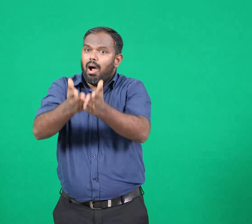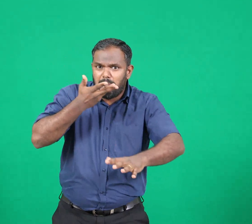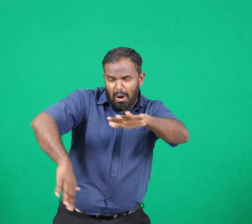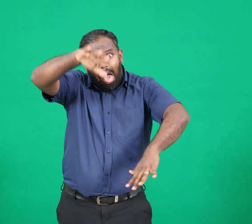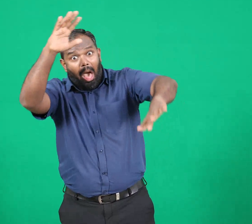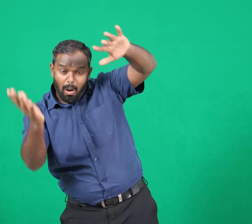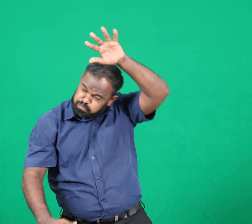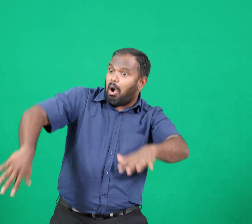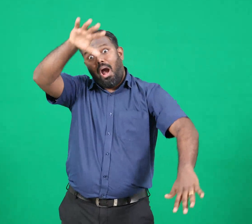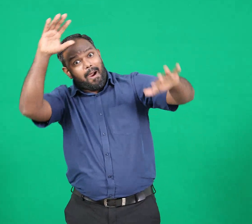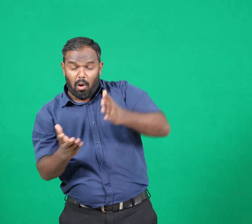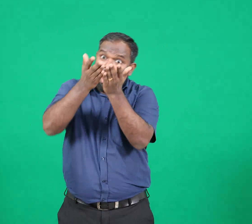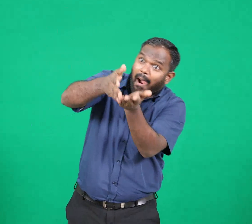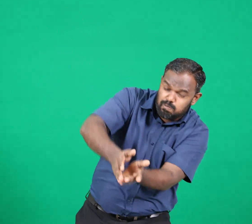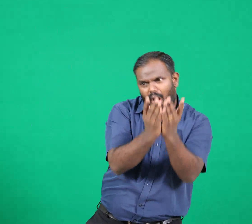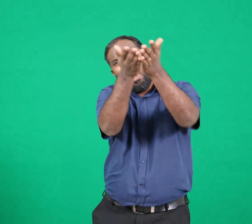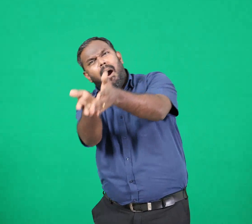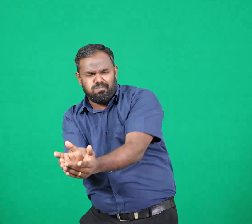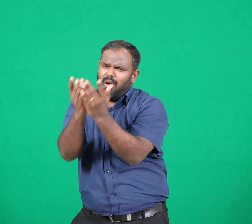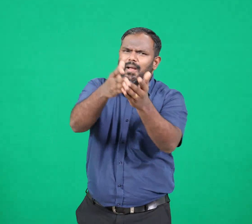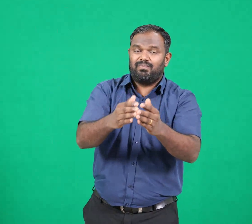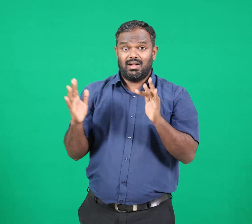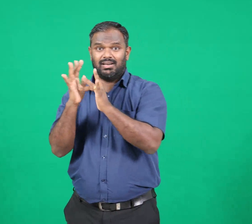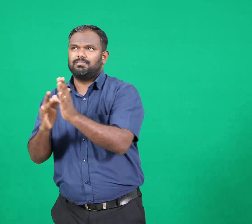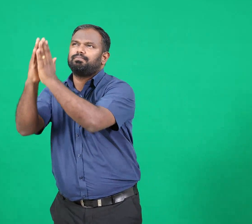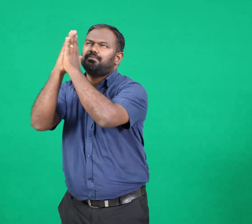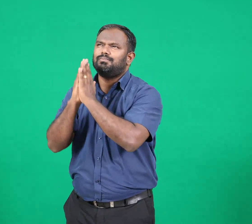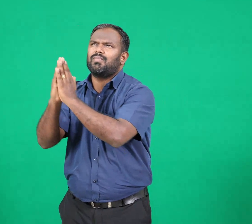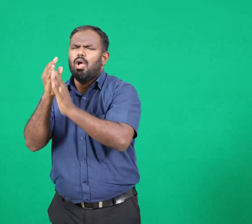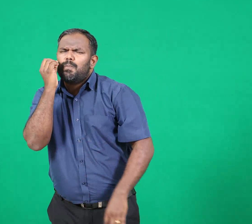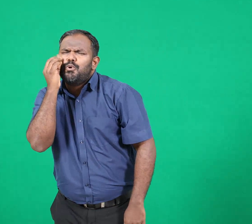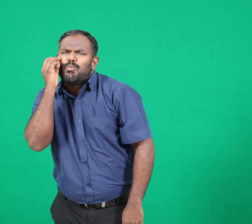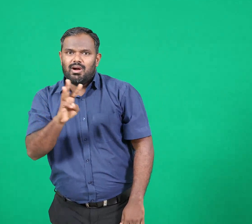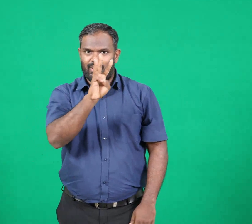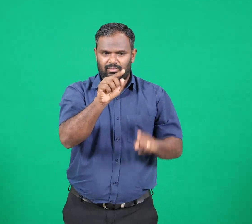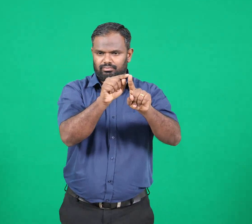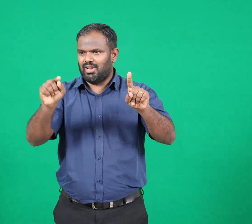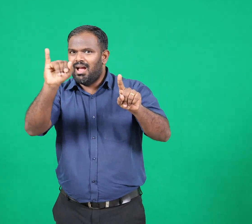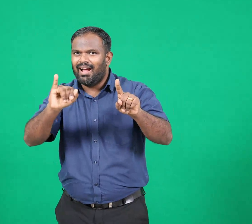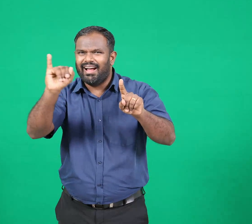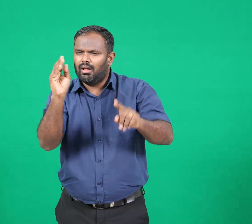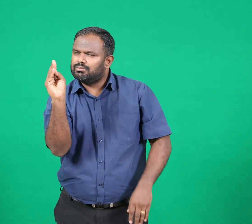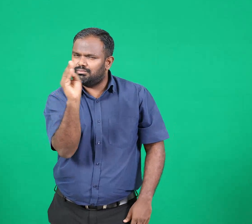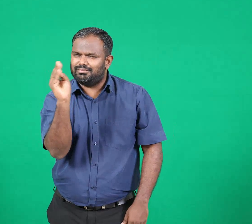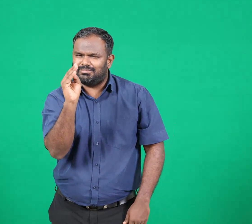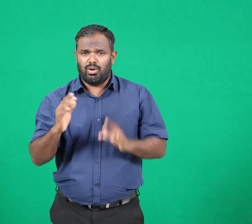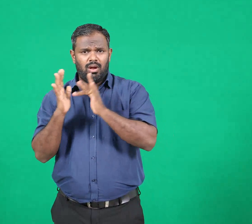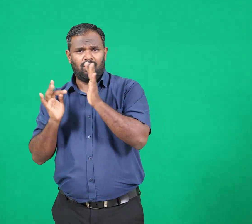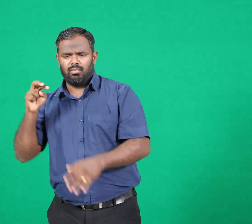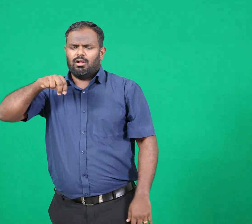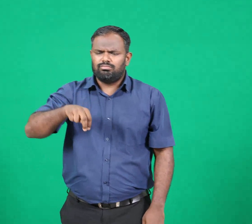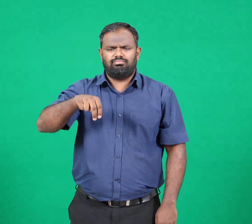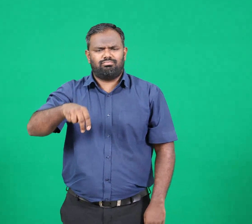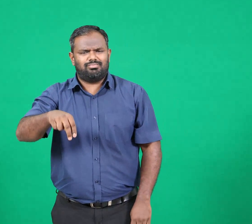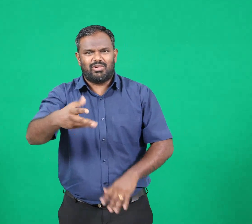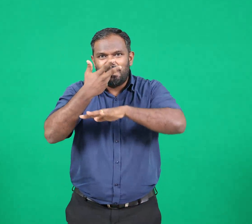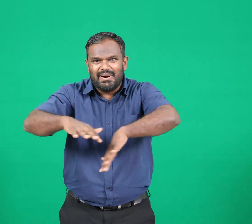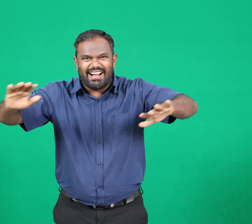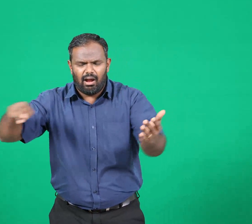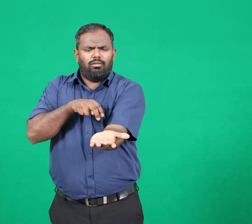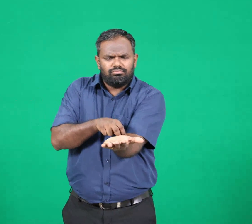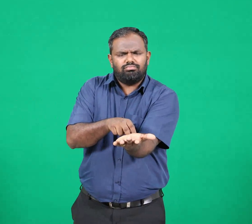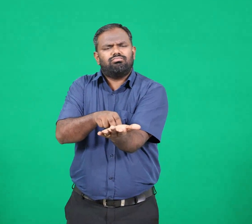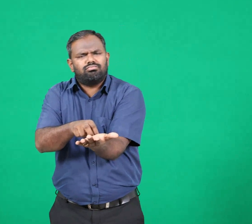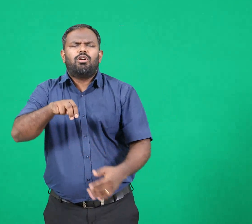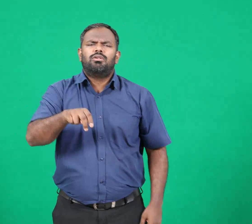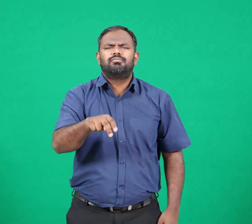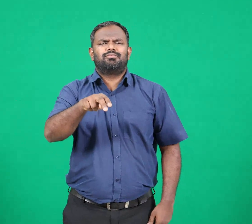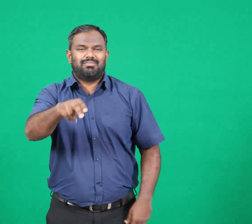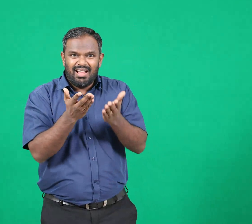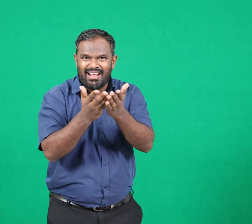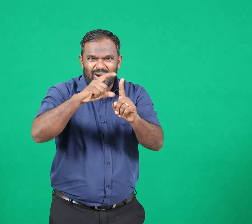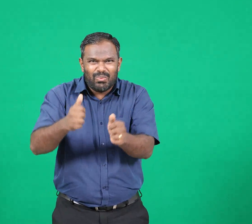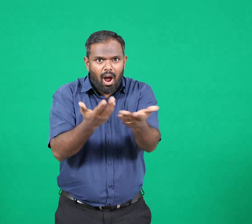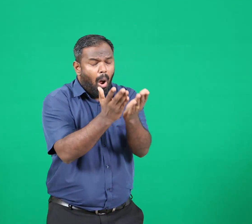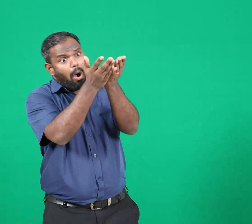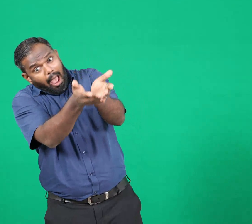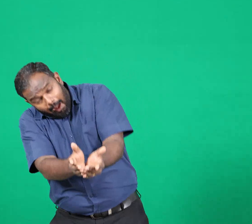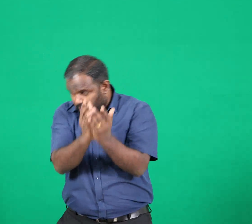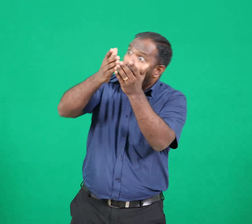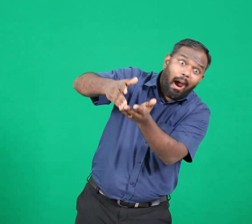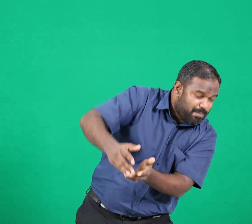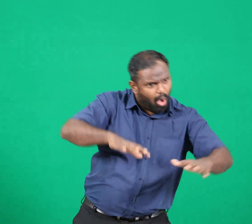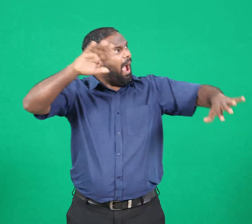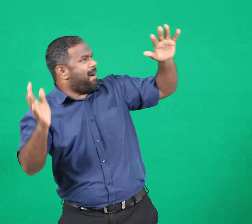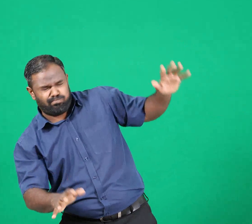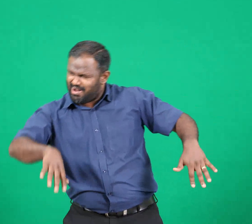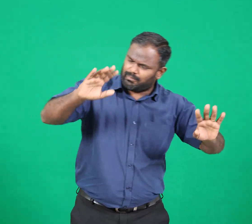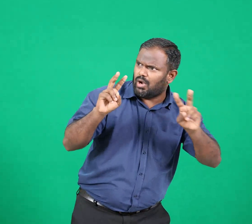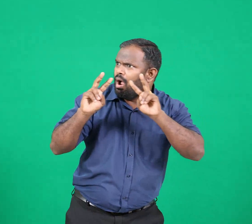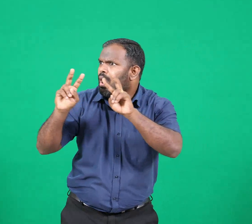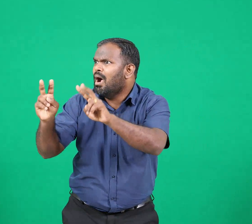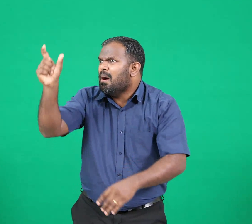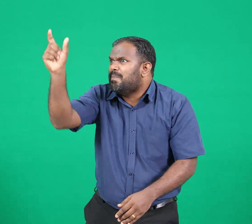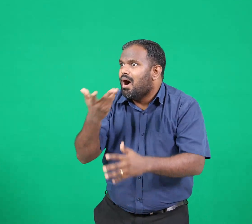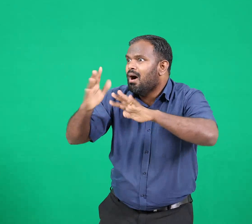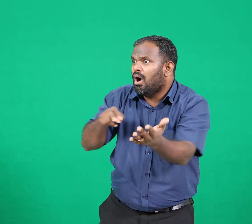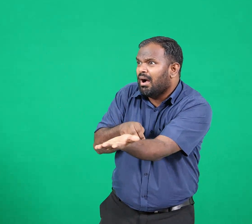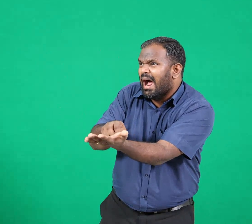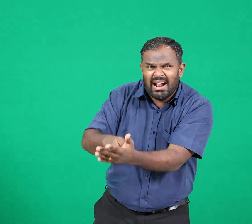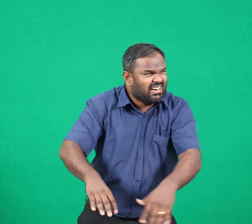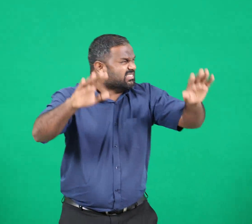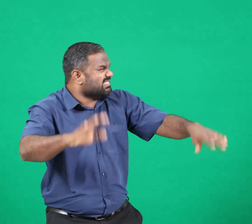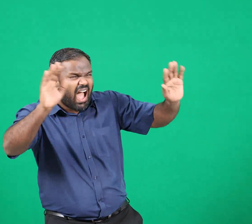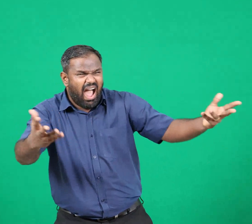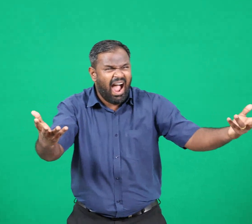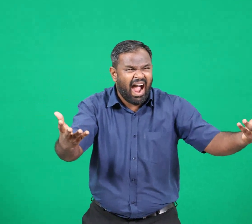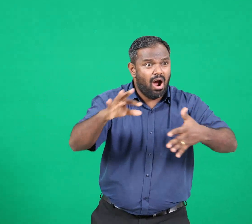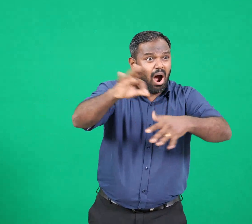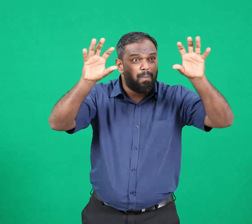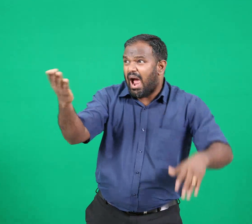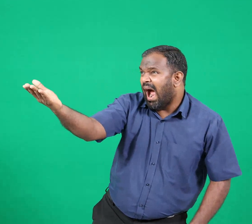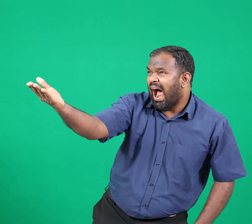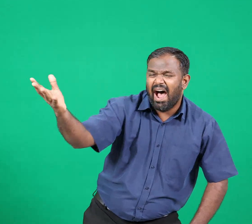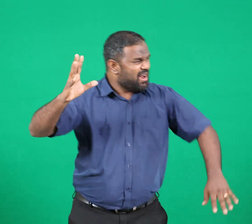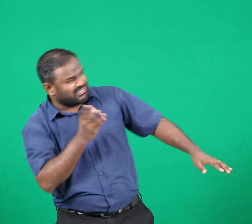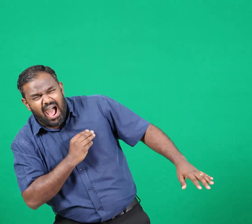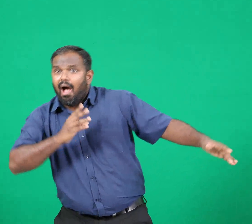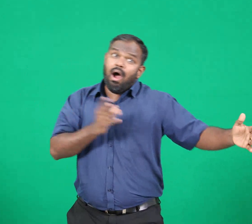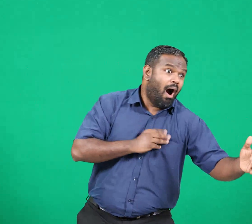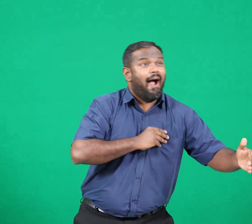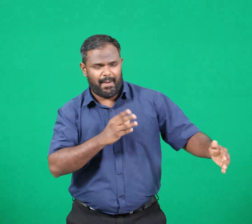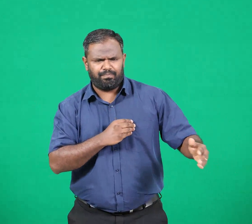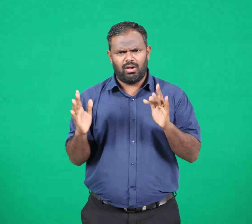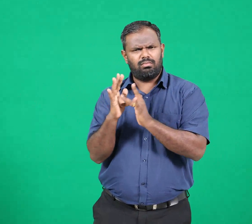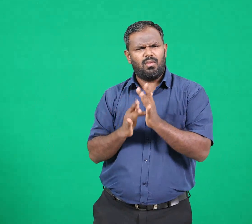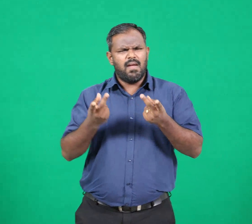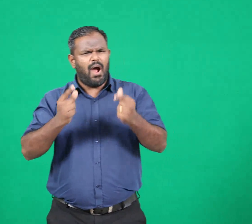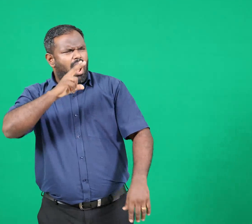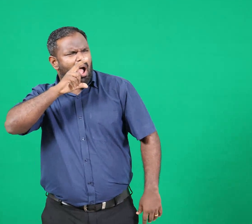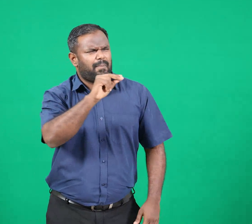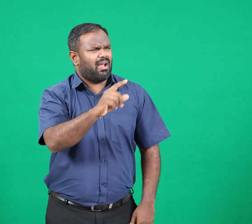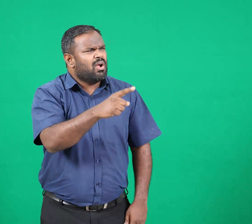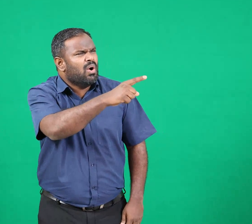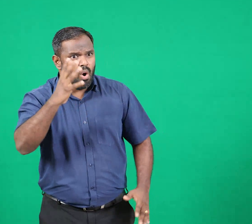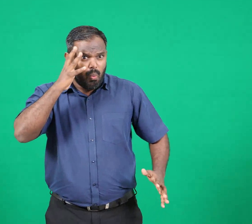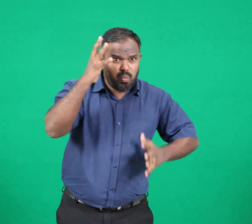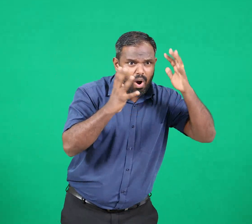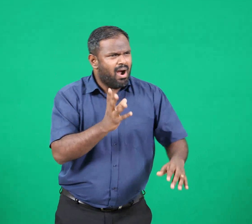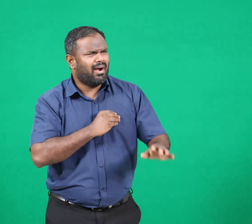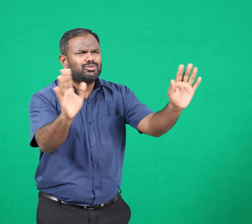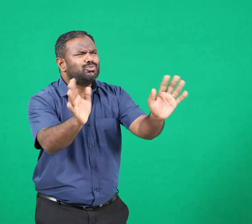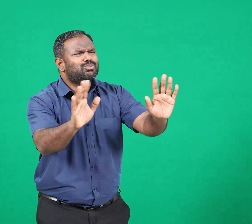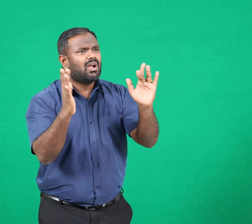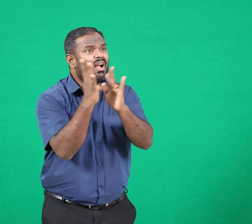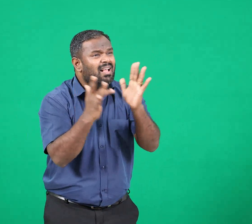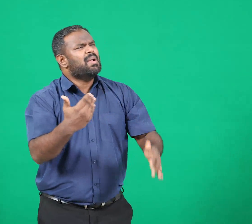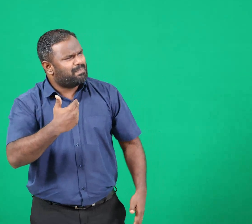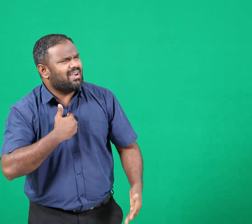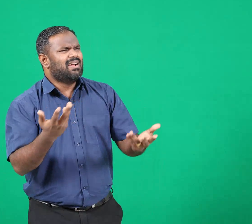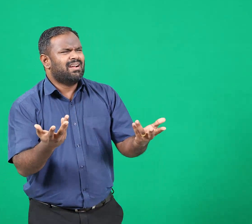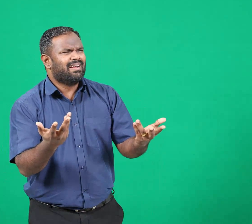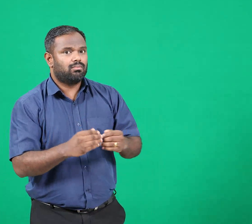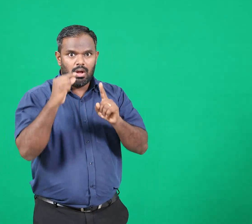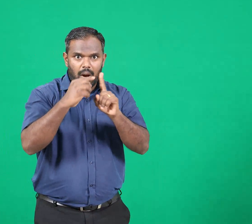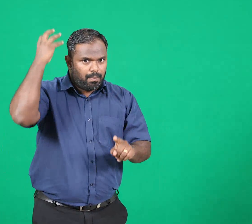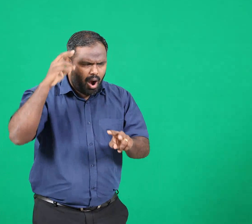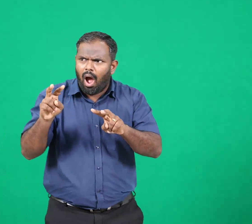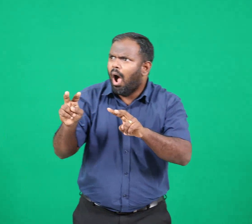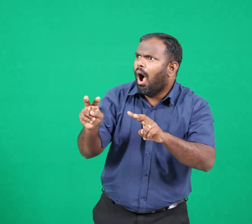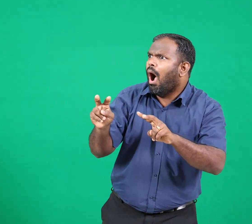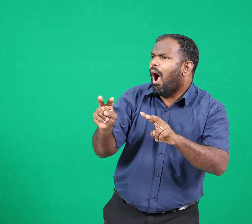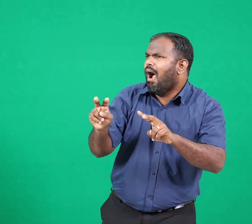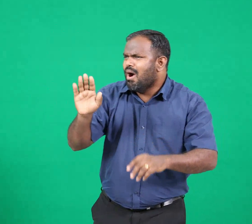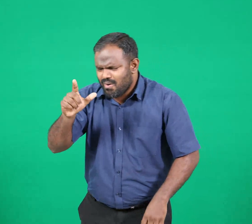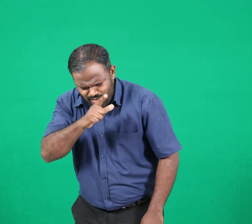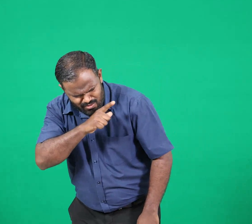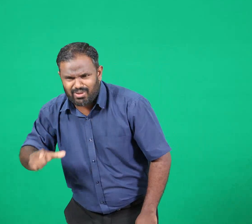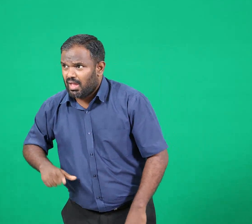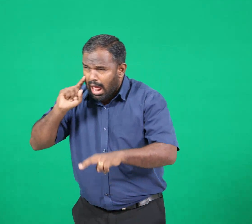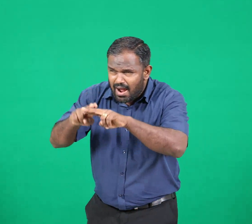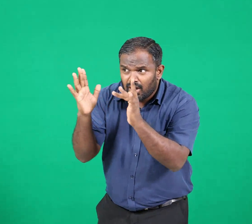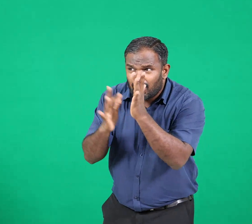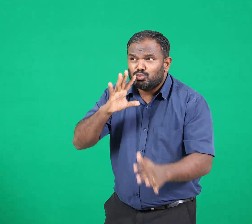" It's a ghost!" they said, and cried out in fear. But Jesus spoke up at once: "Take courage! It is I. Do not be afraid." "Lord, if it is You," Peter replied, "command me to come to You on the water." "Come," said Jesus.